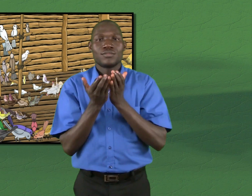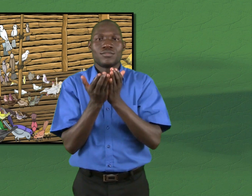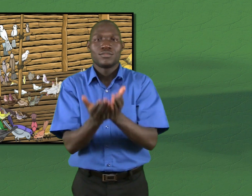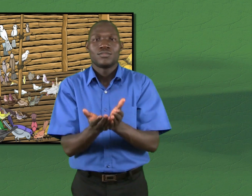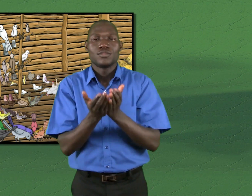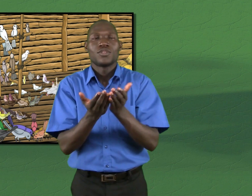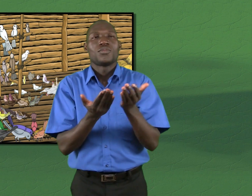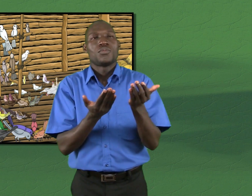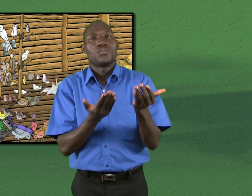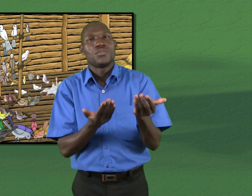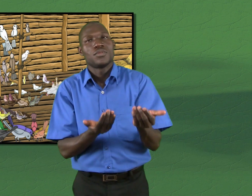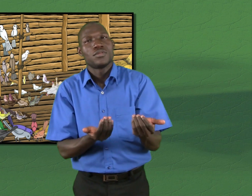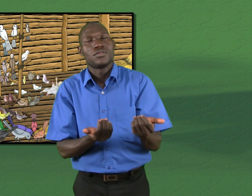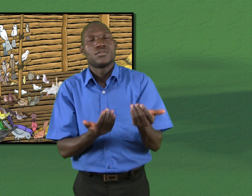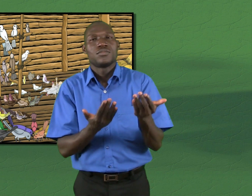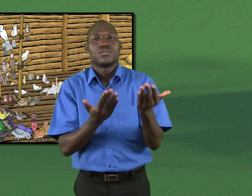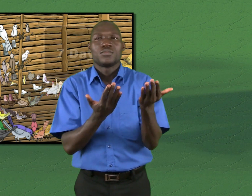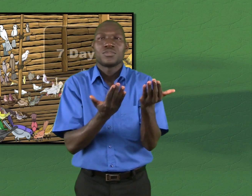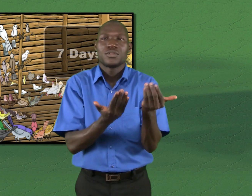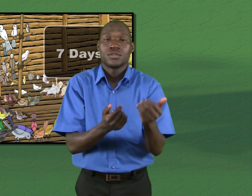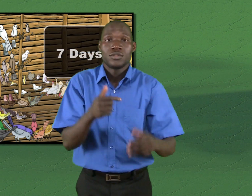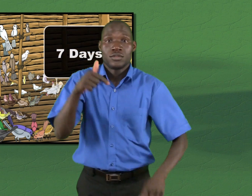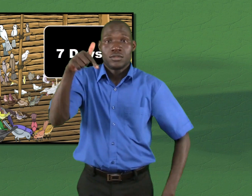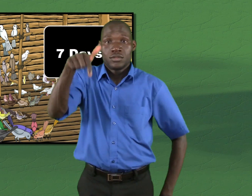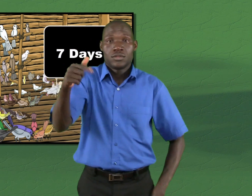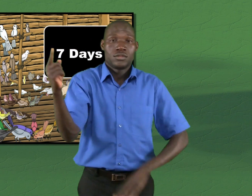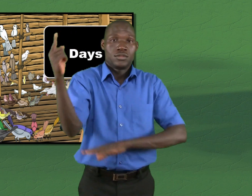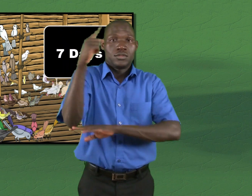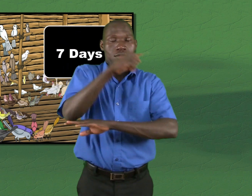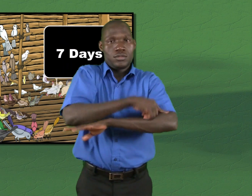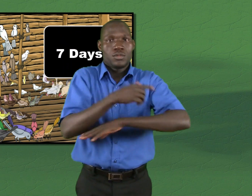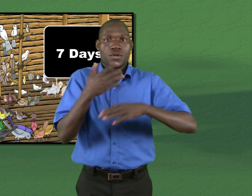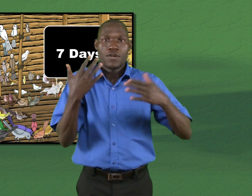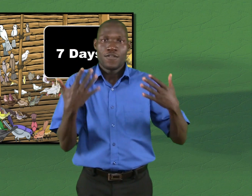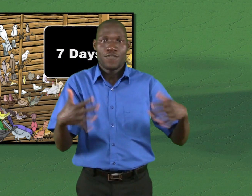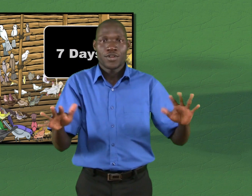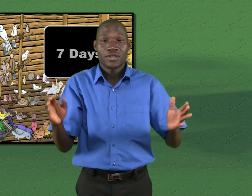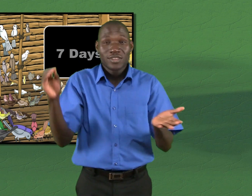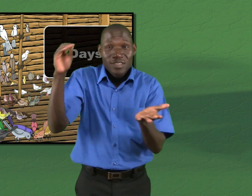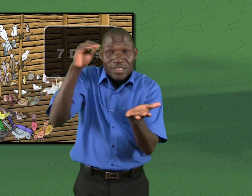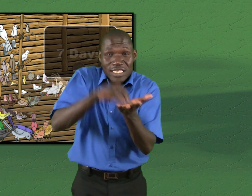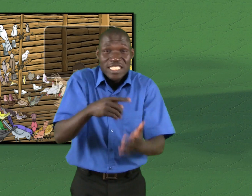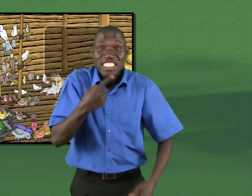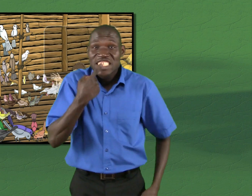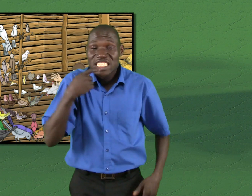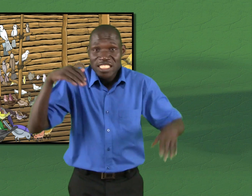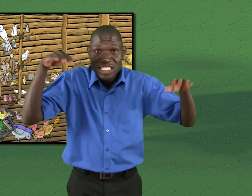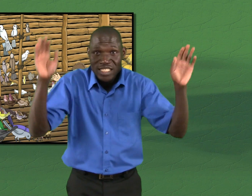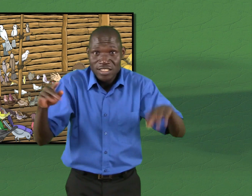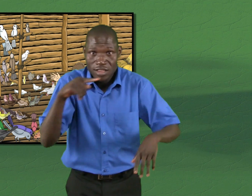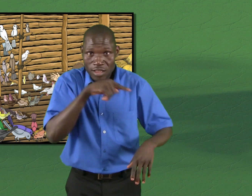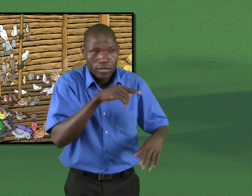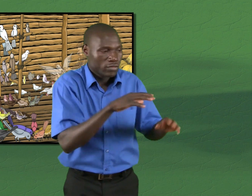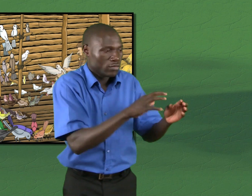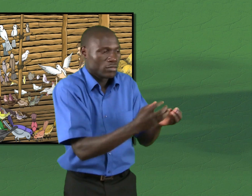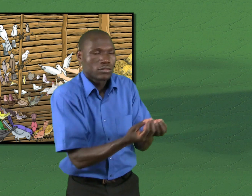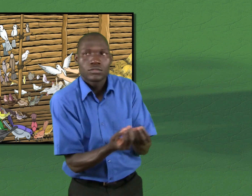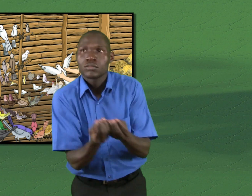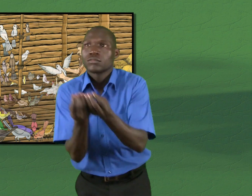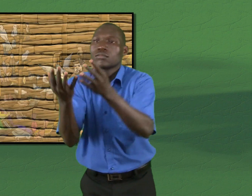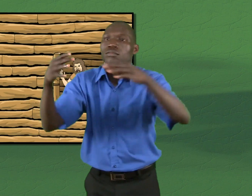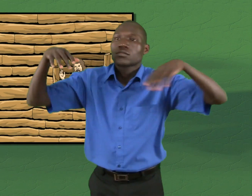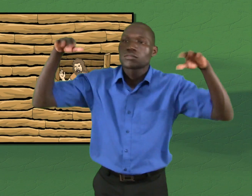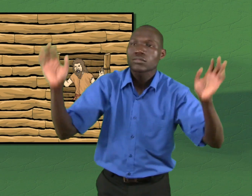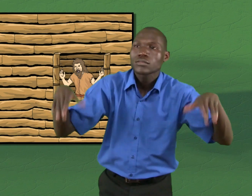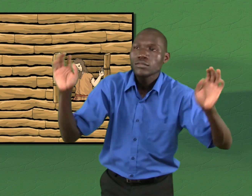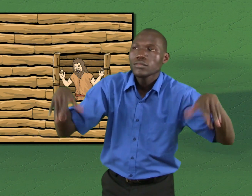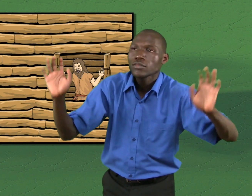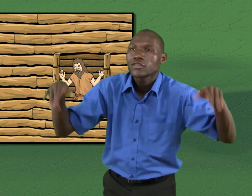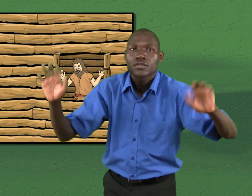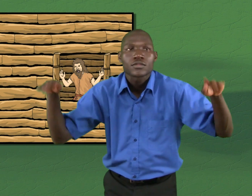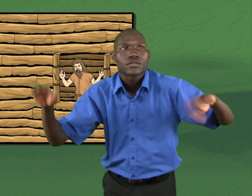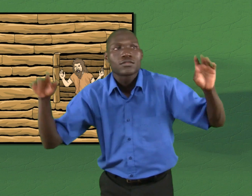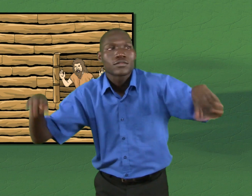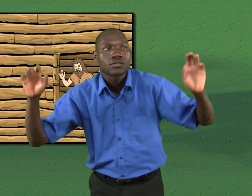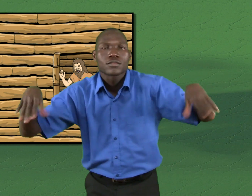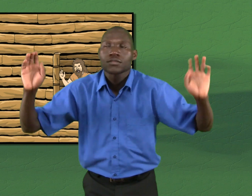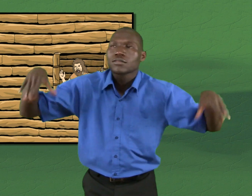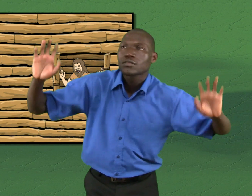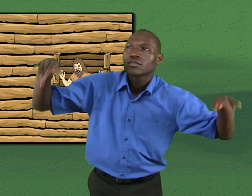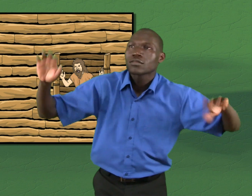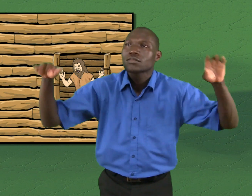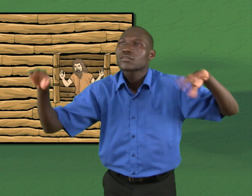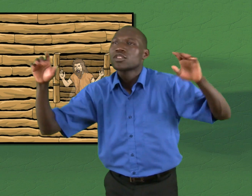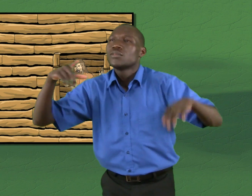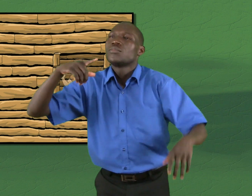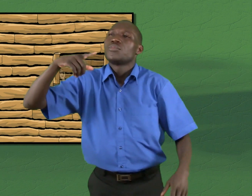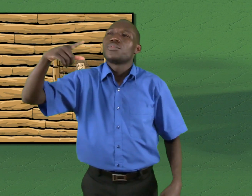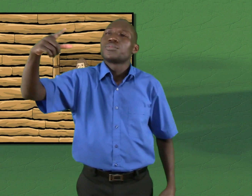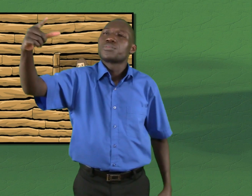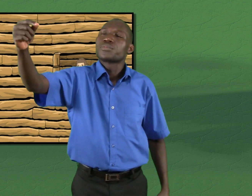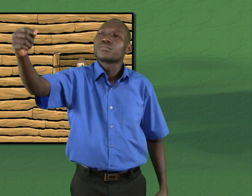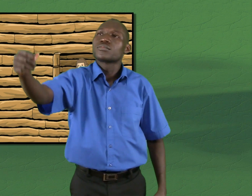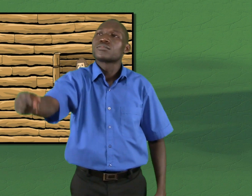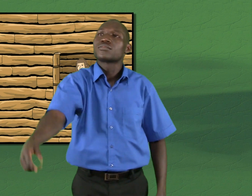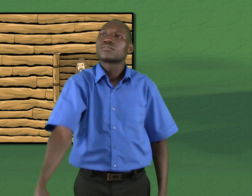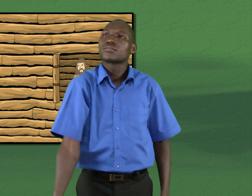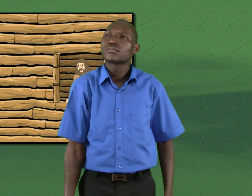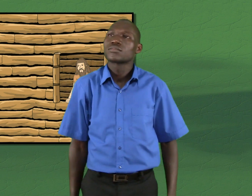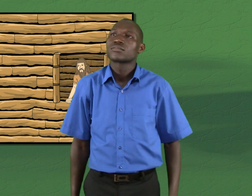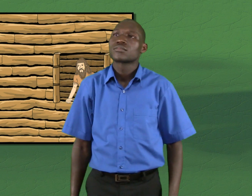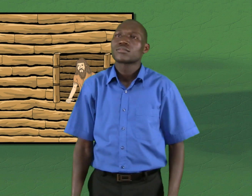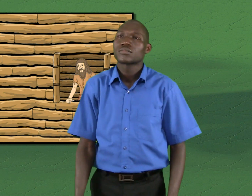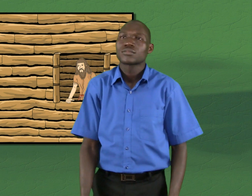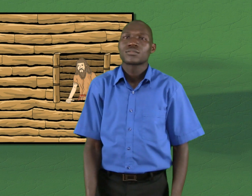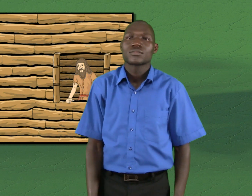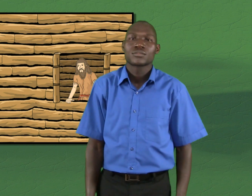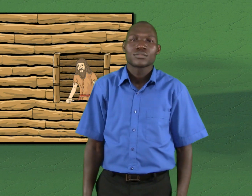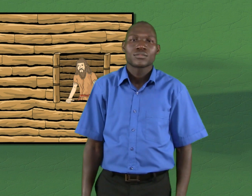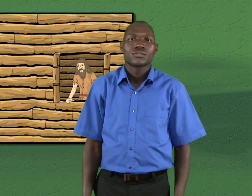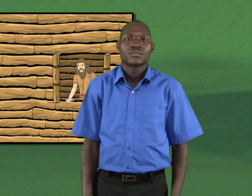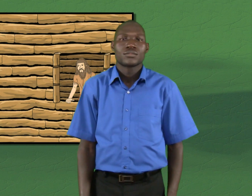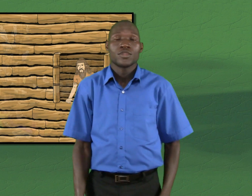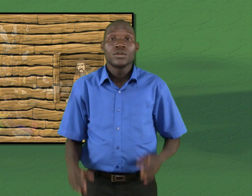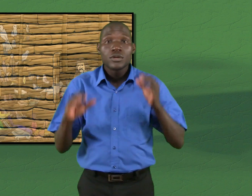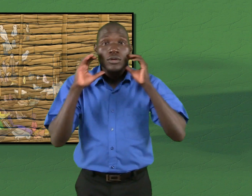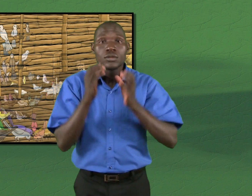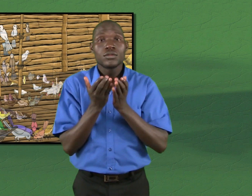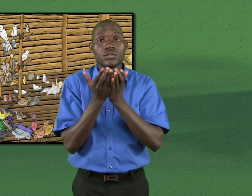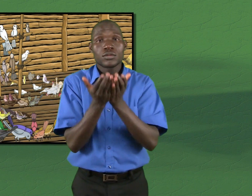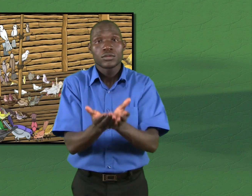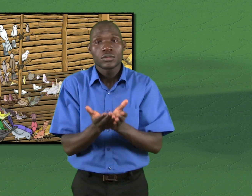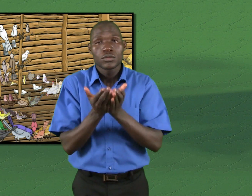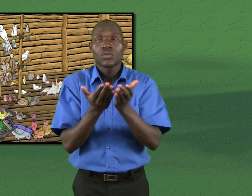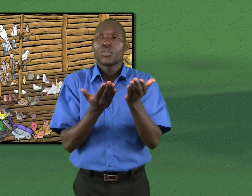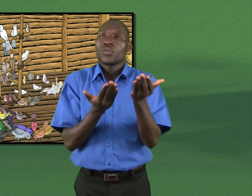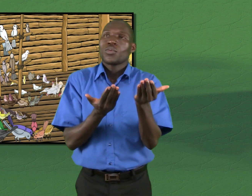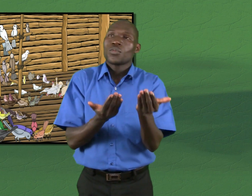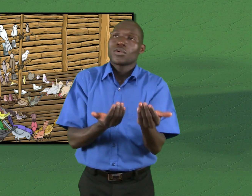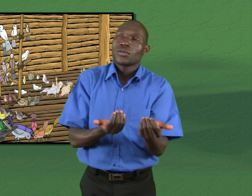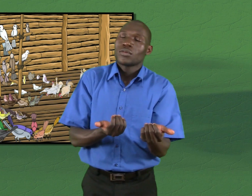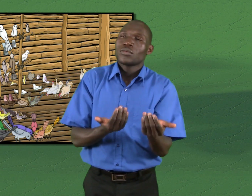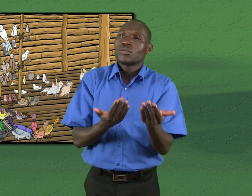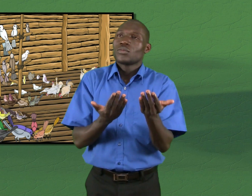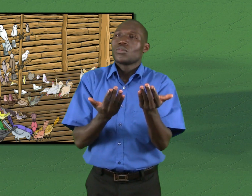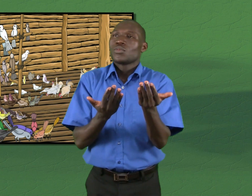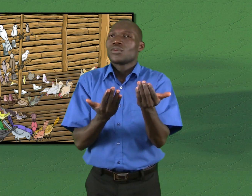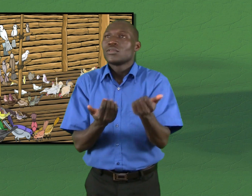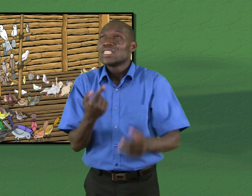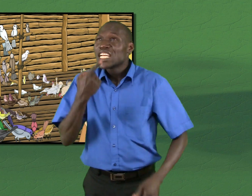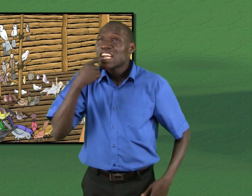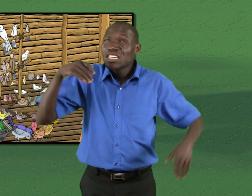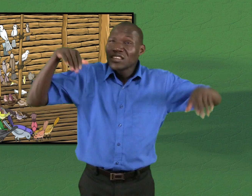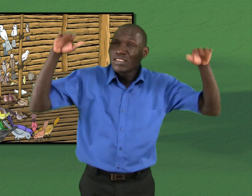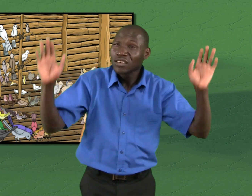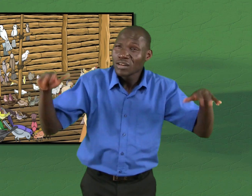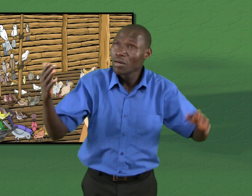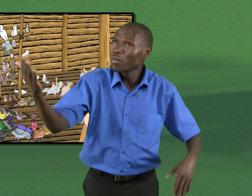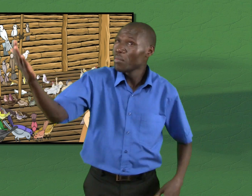And Noah waited seven more days and sent out the dove again, but this time she did not return to him.